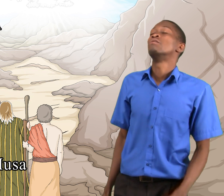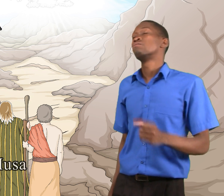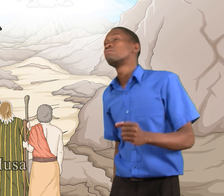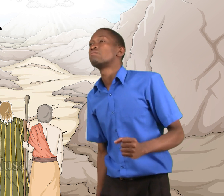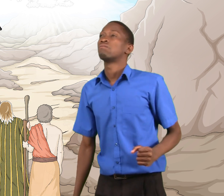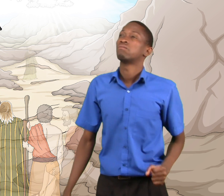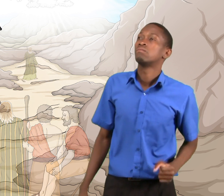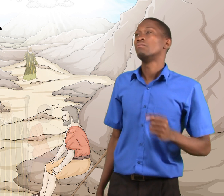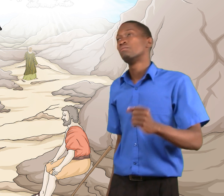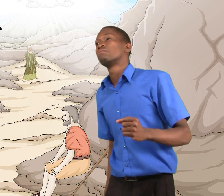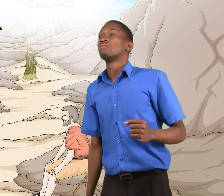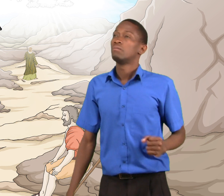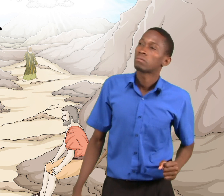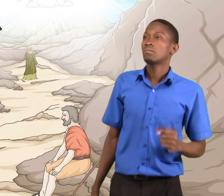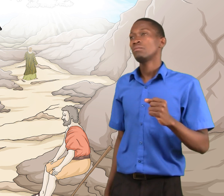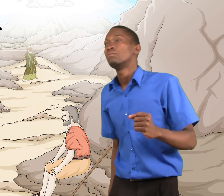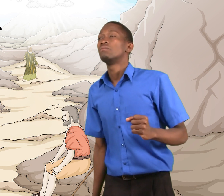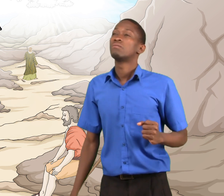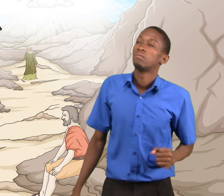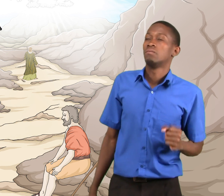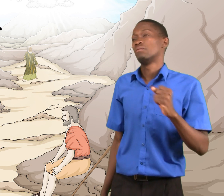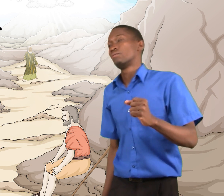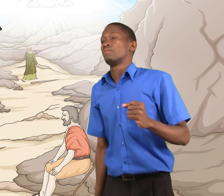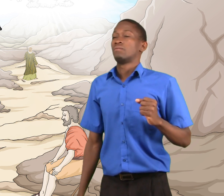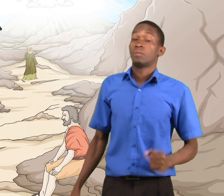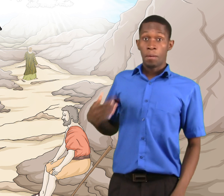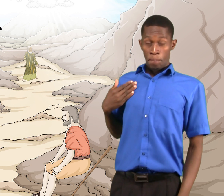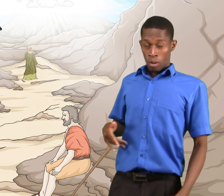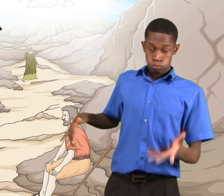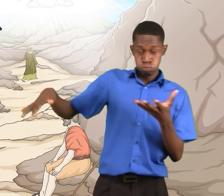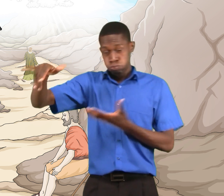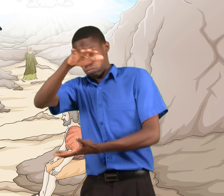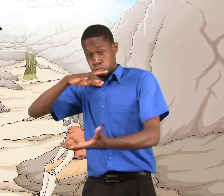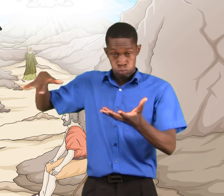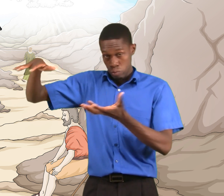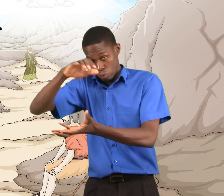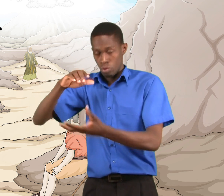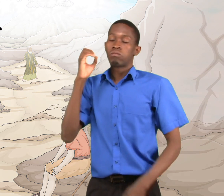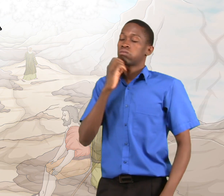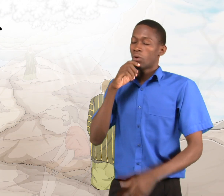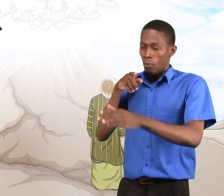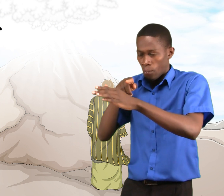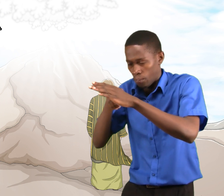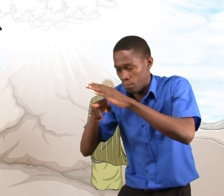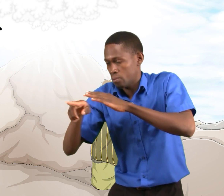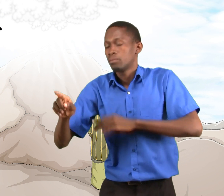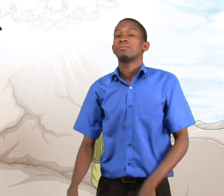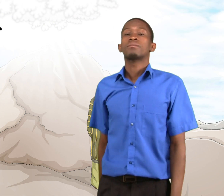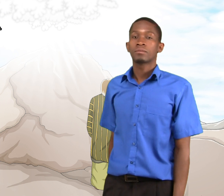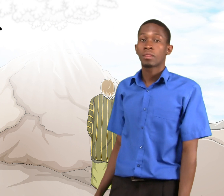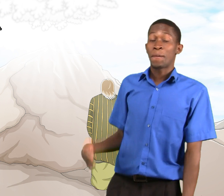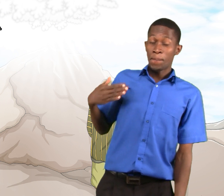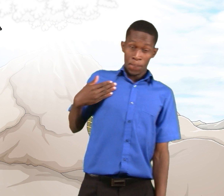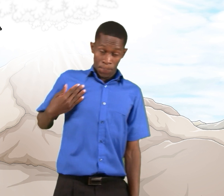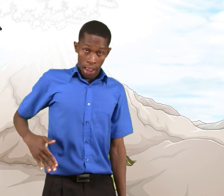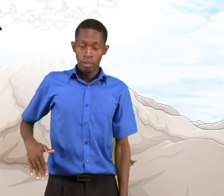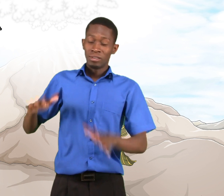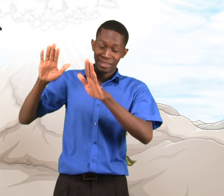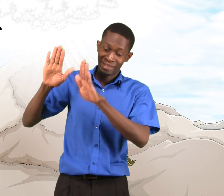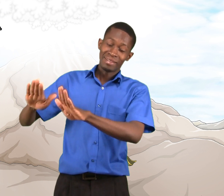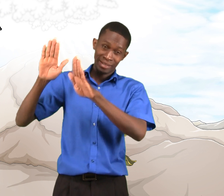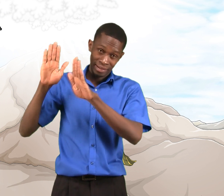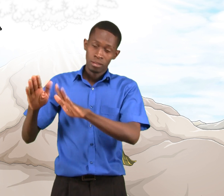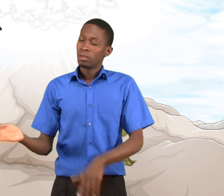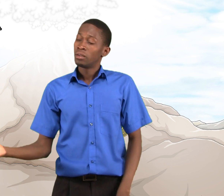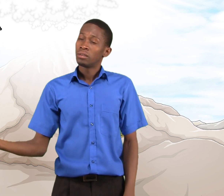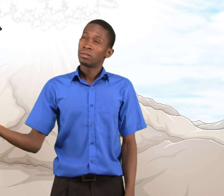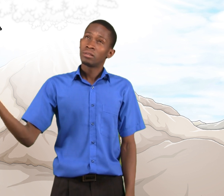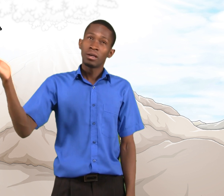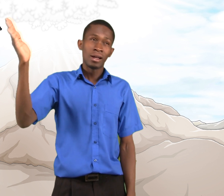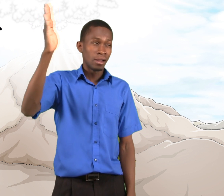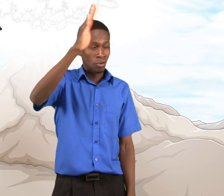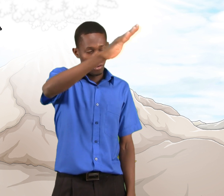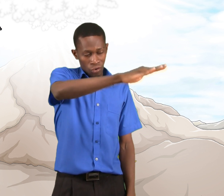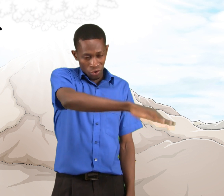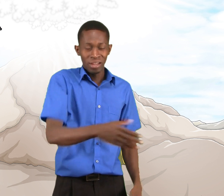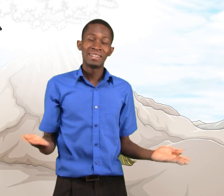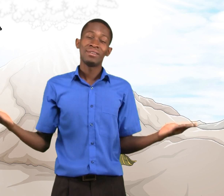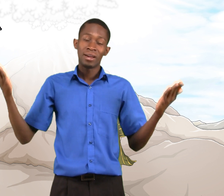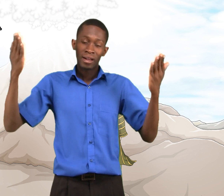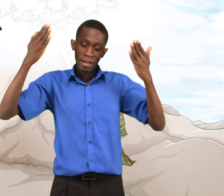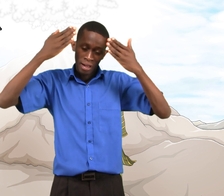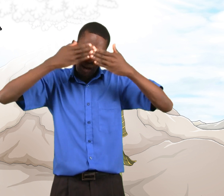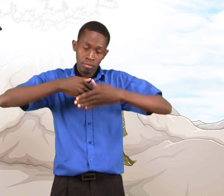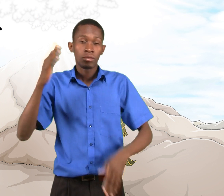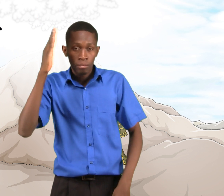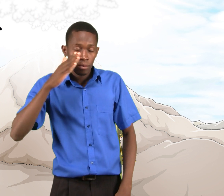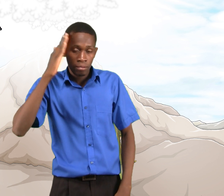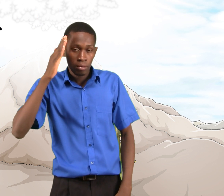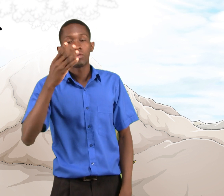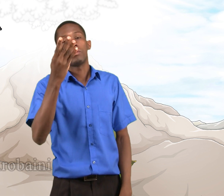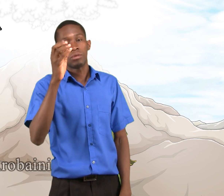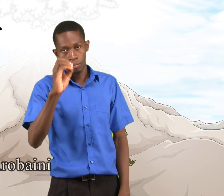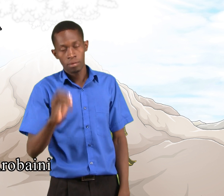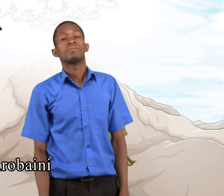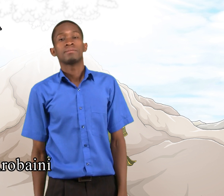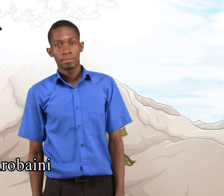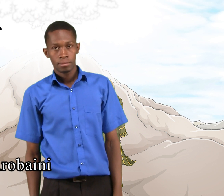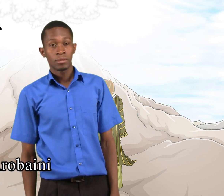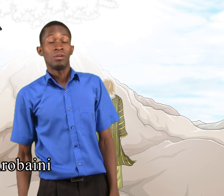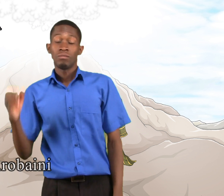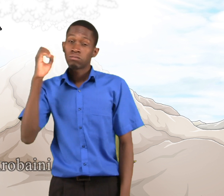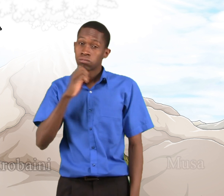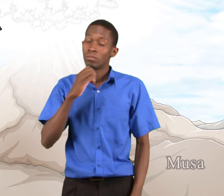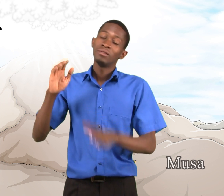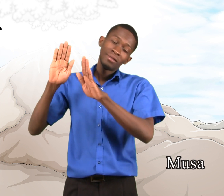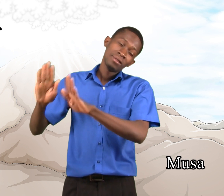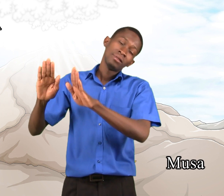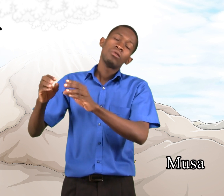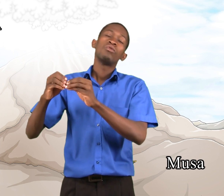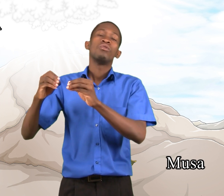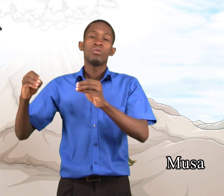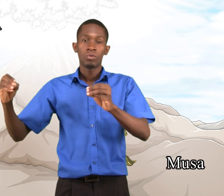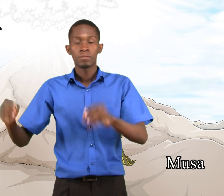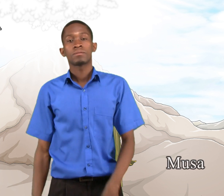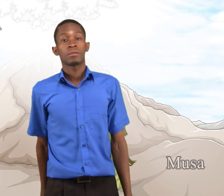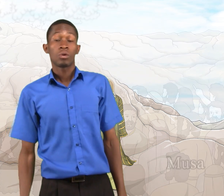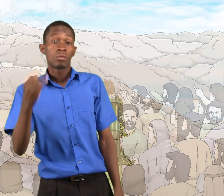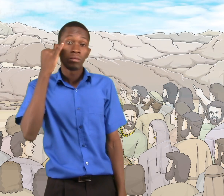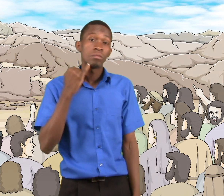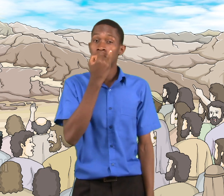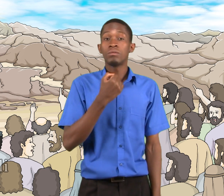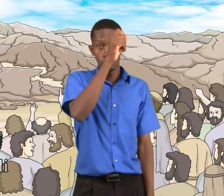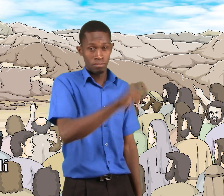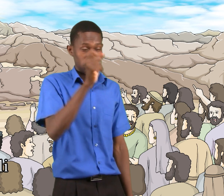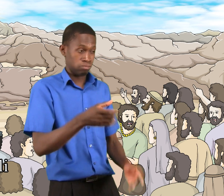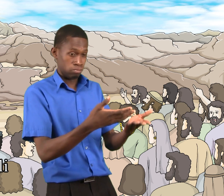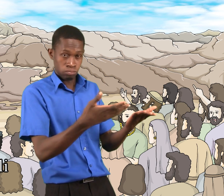Moses entered the cloud as he went up on the mountain, and he remained on the mountain forty days and forty nights.